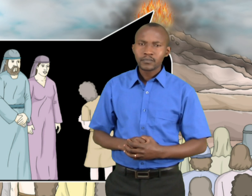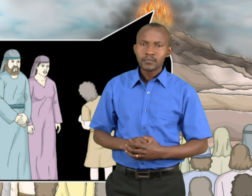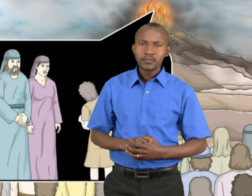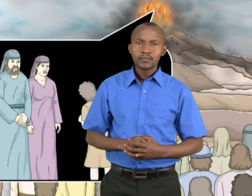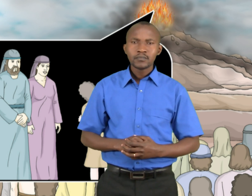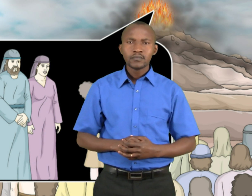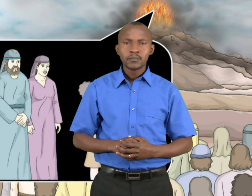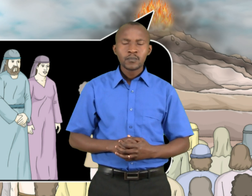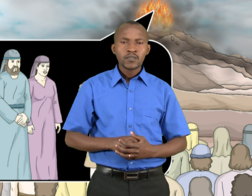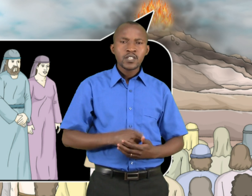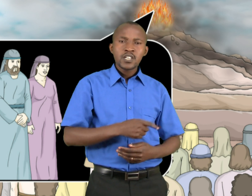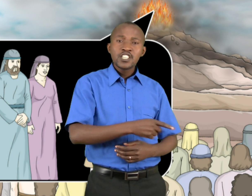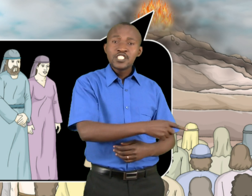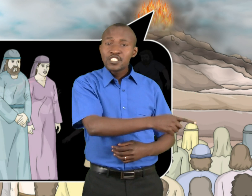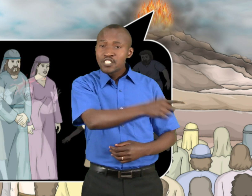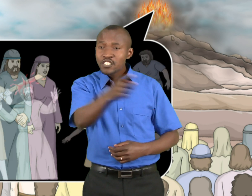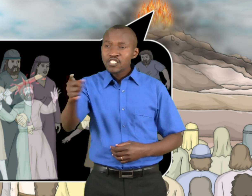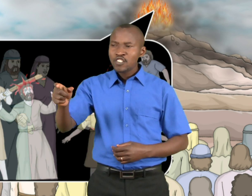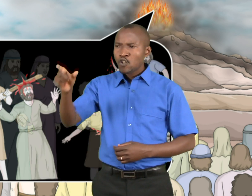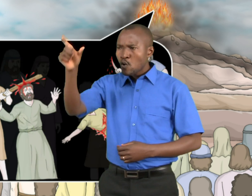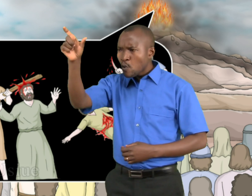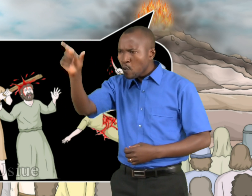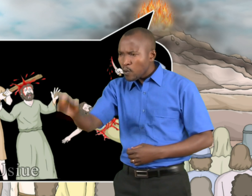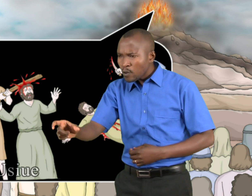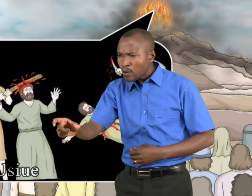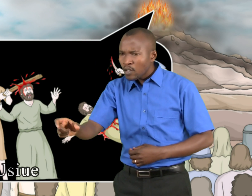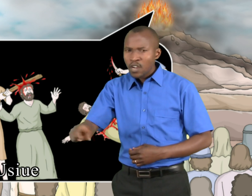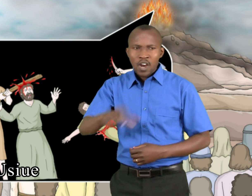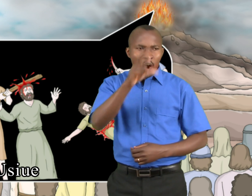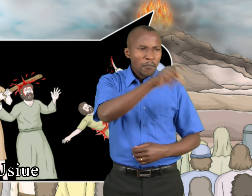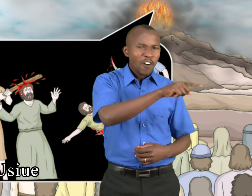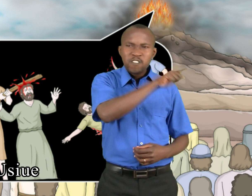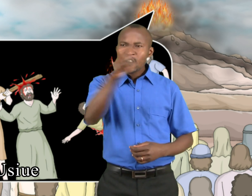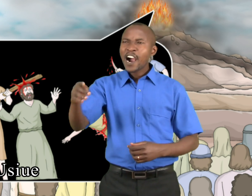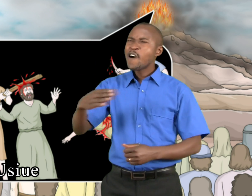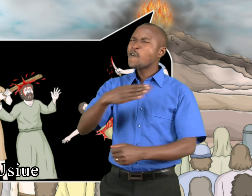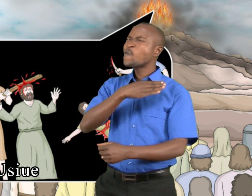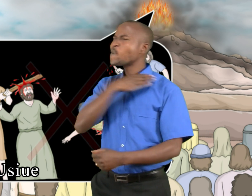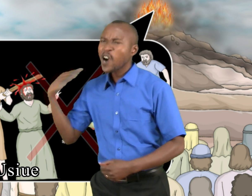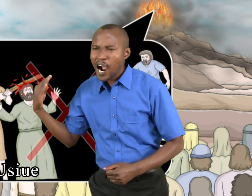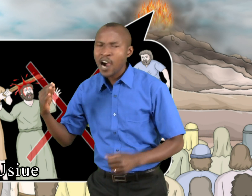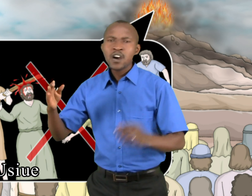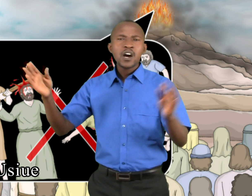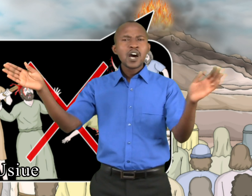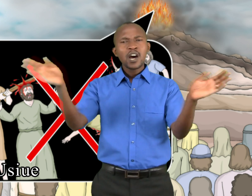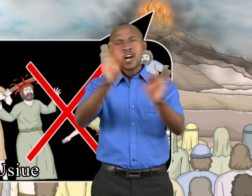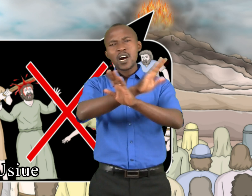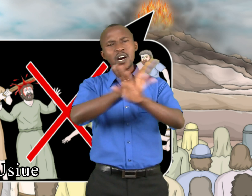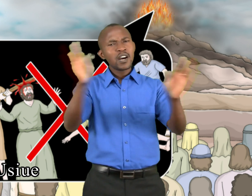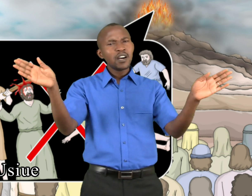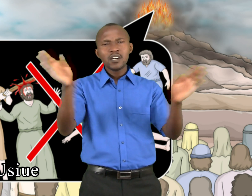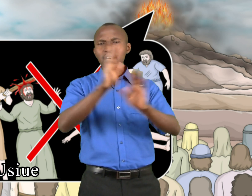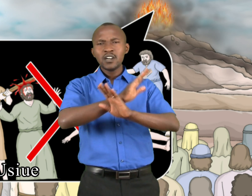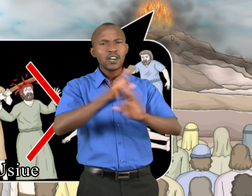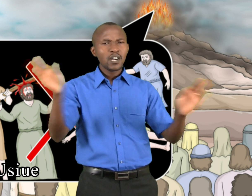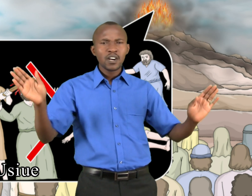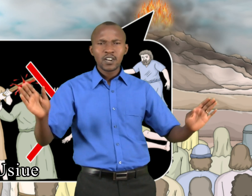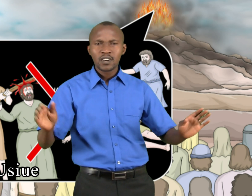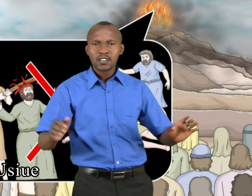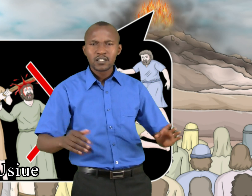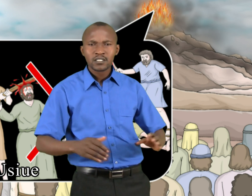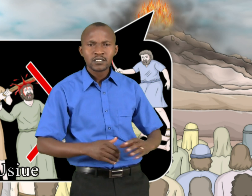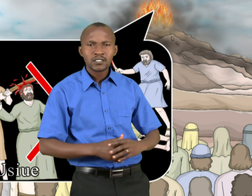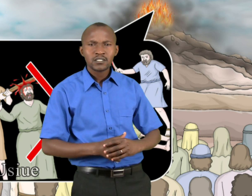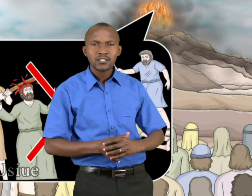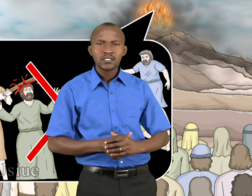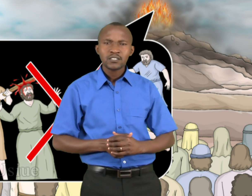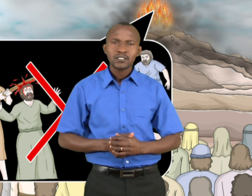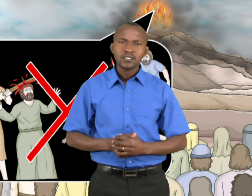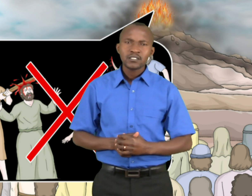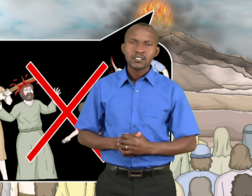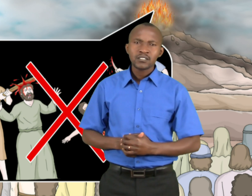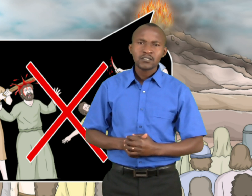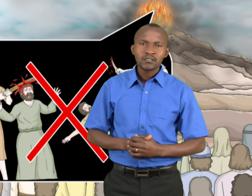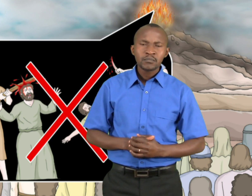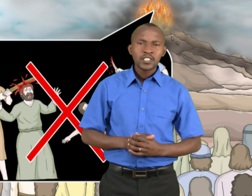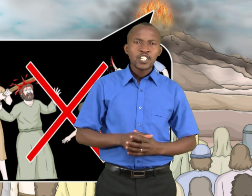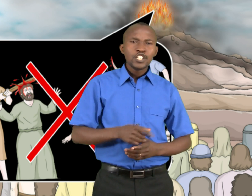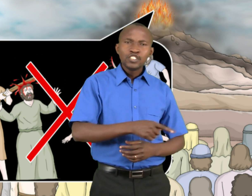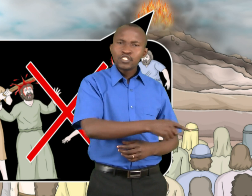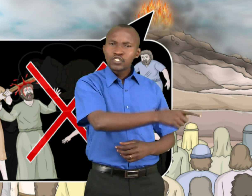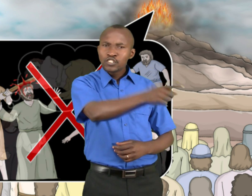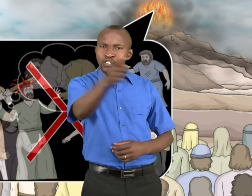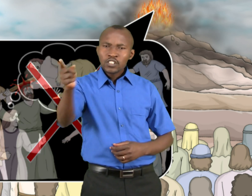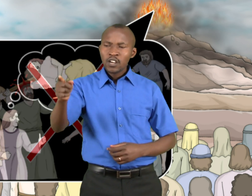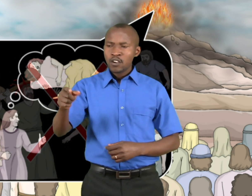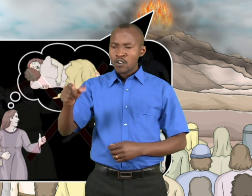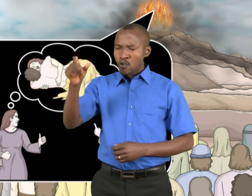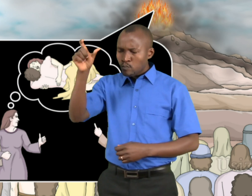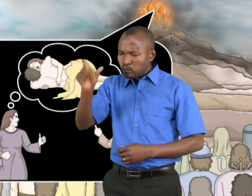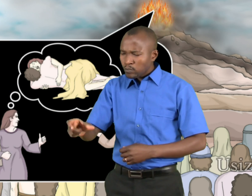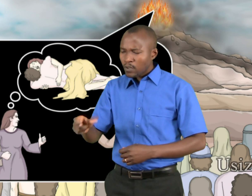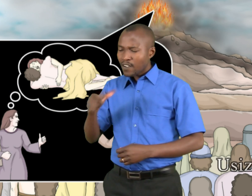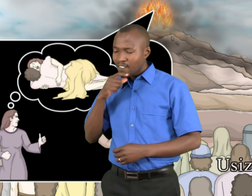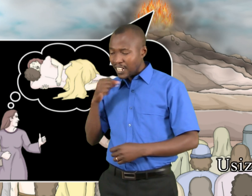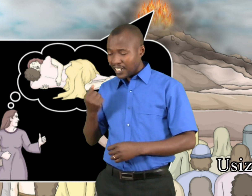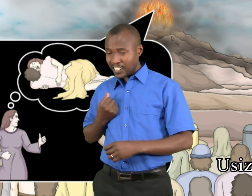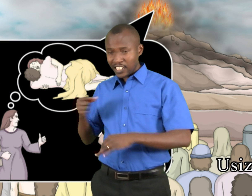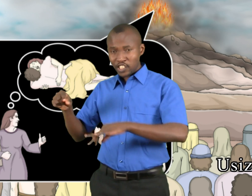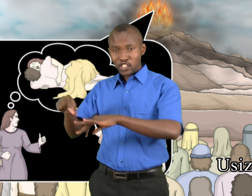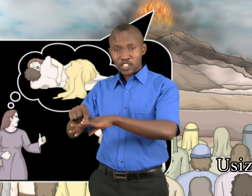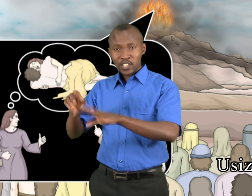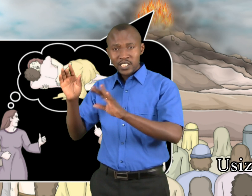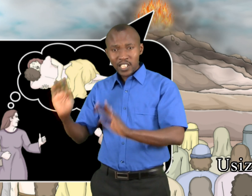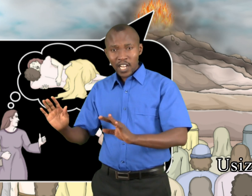You shall not murder.